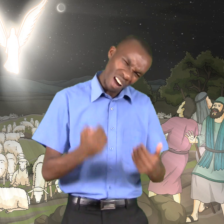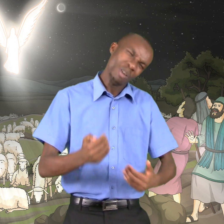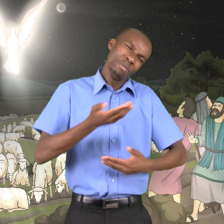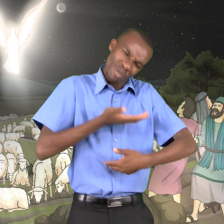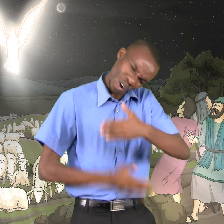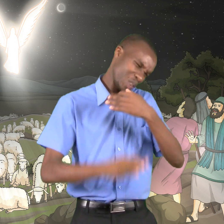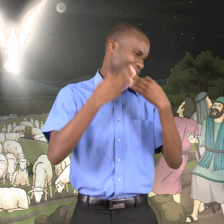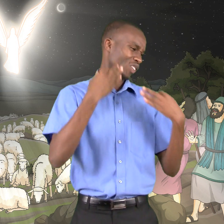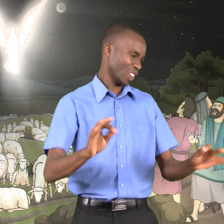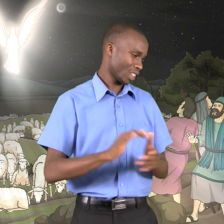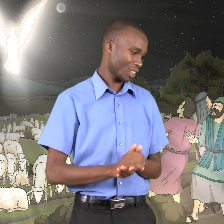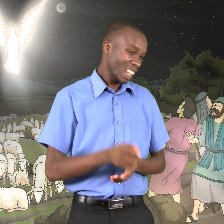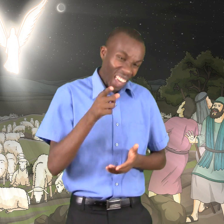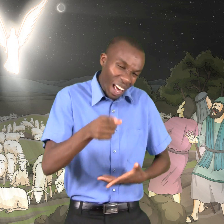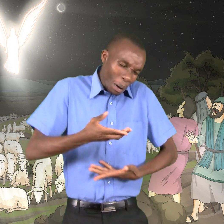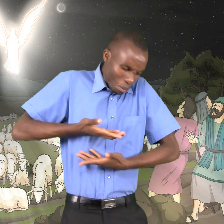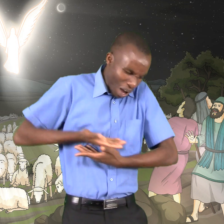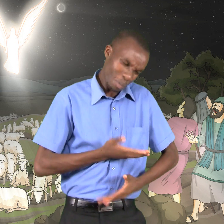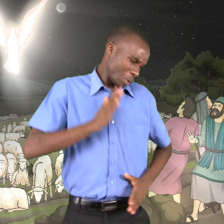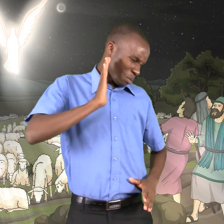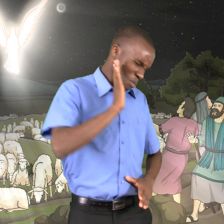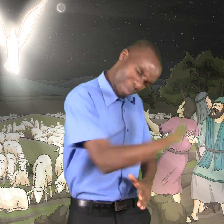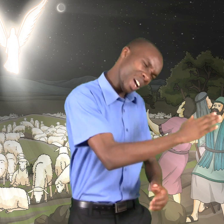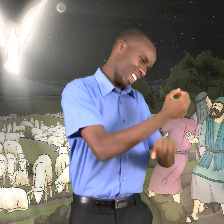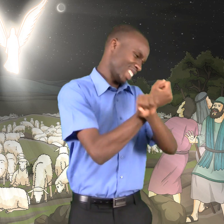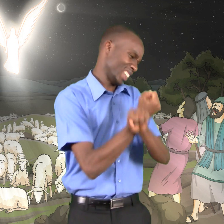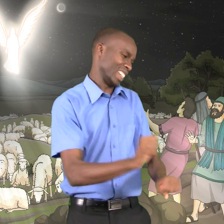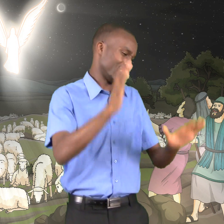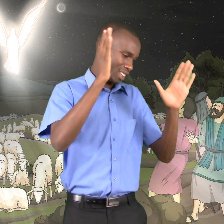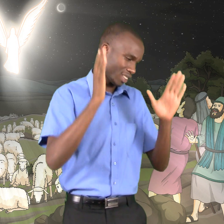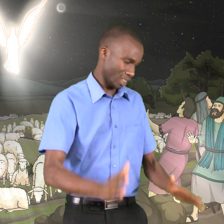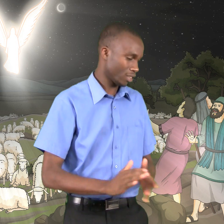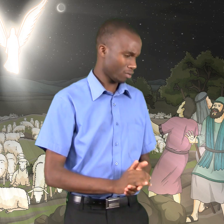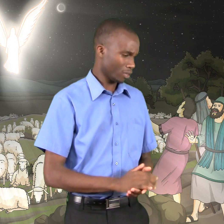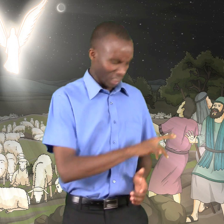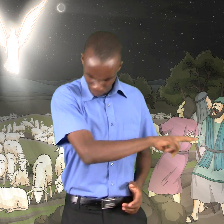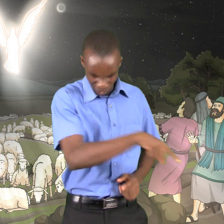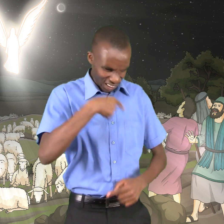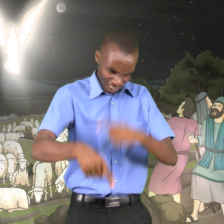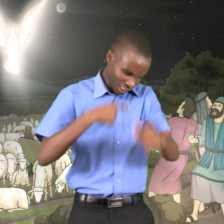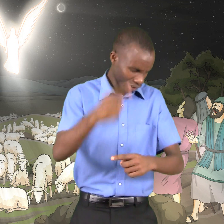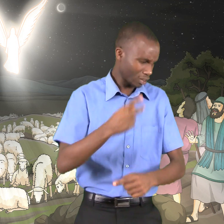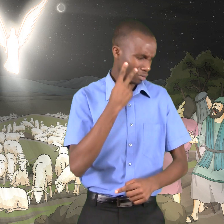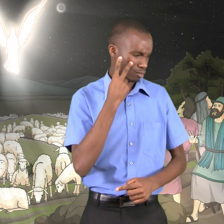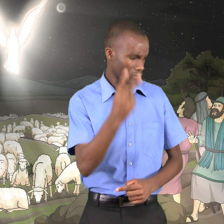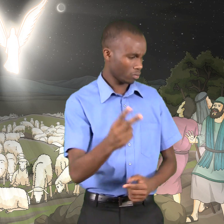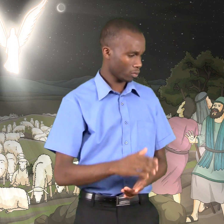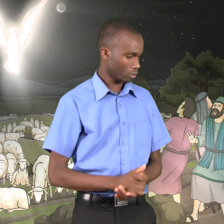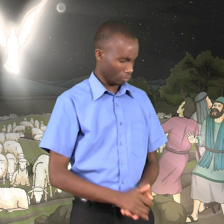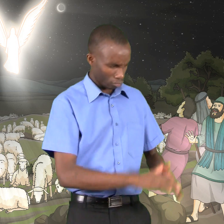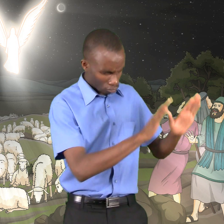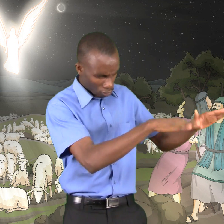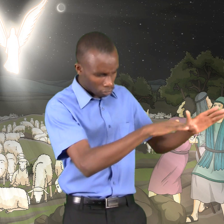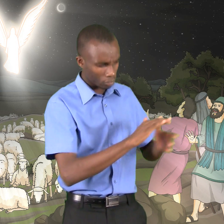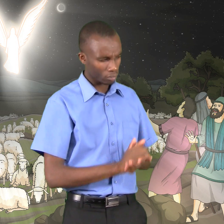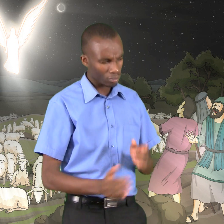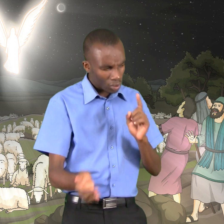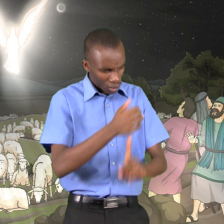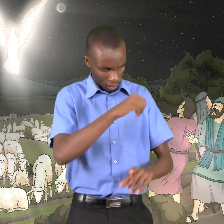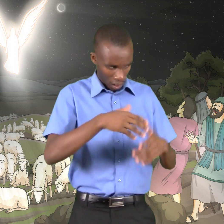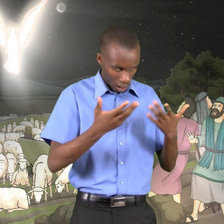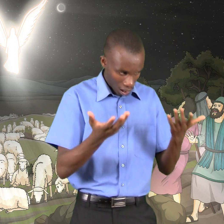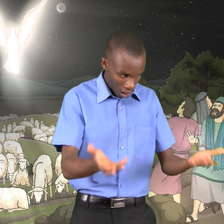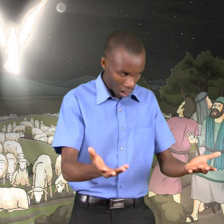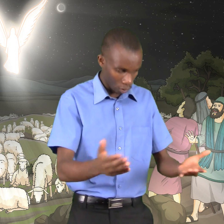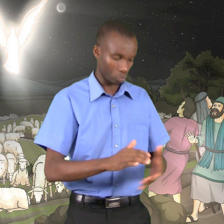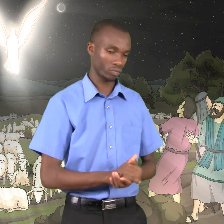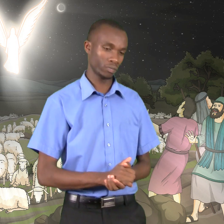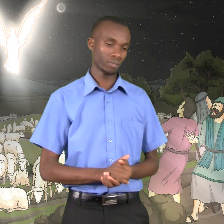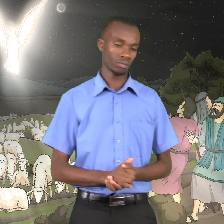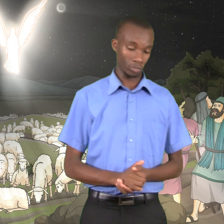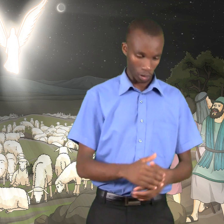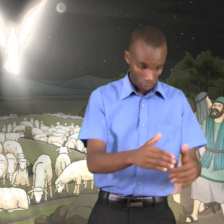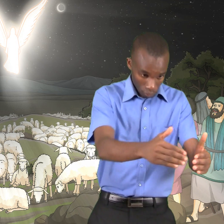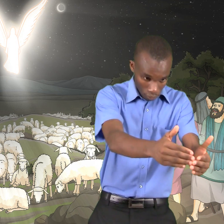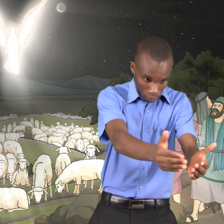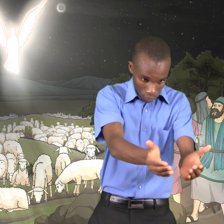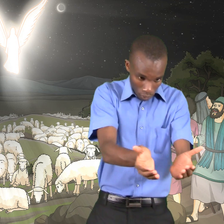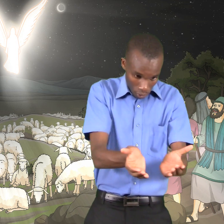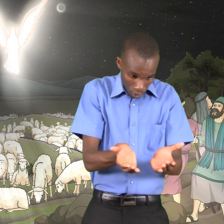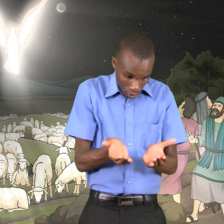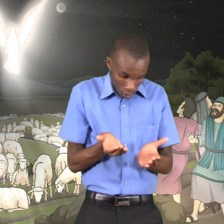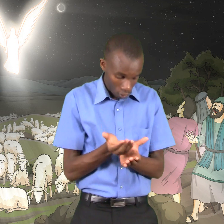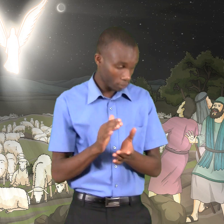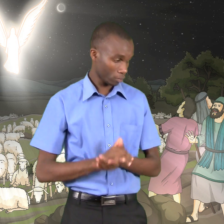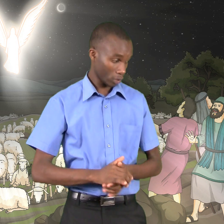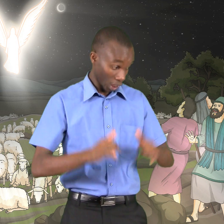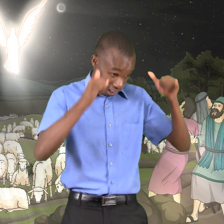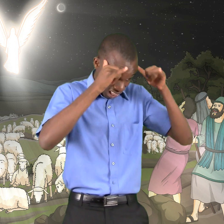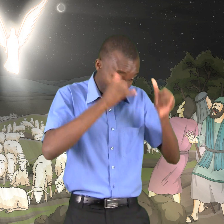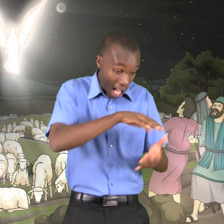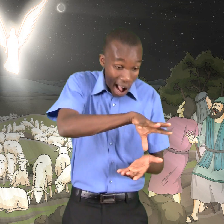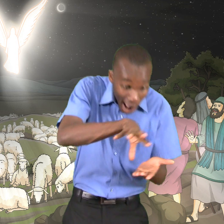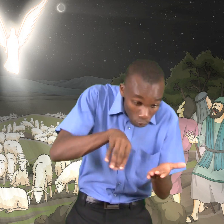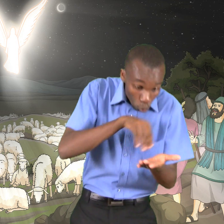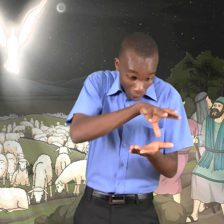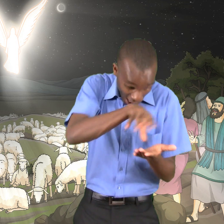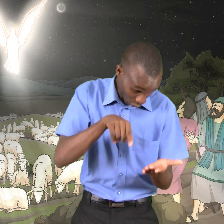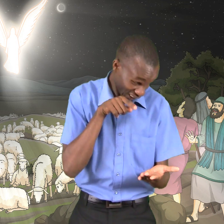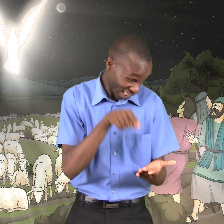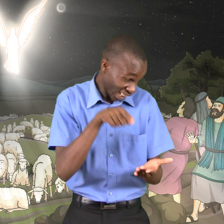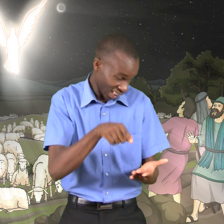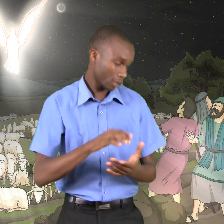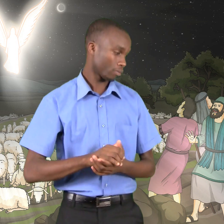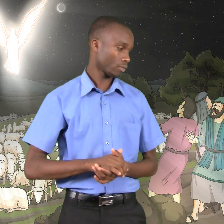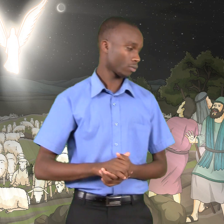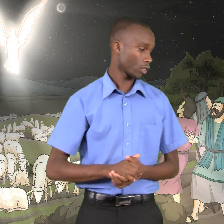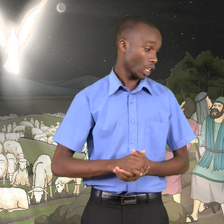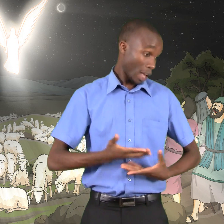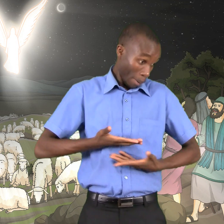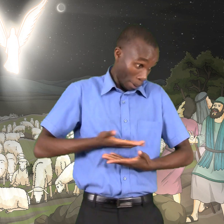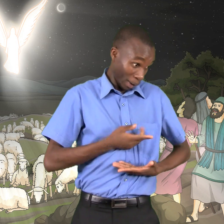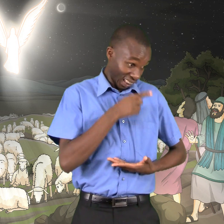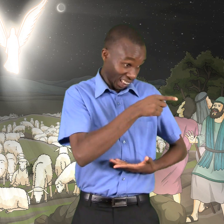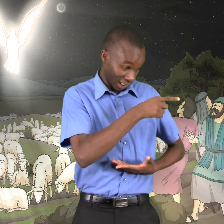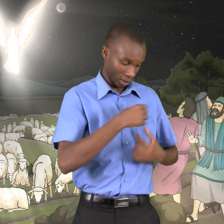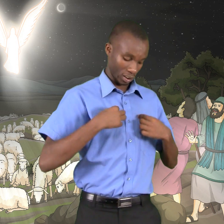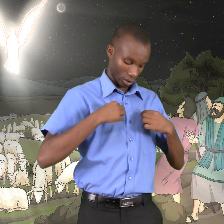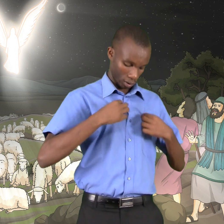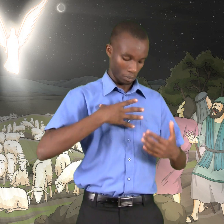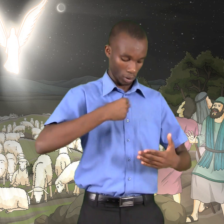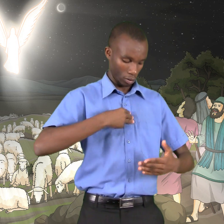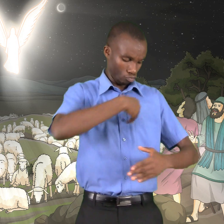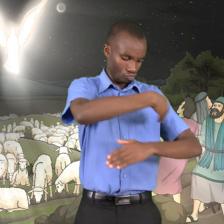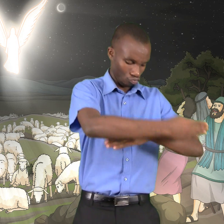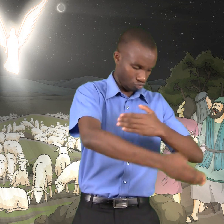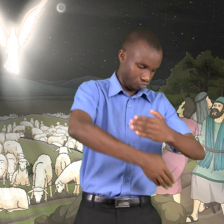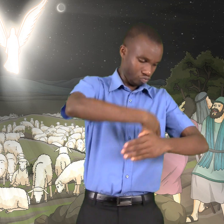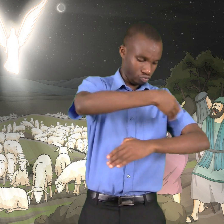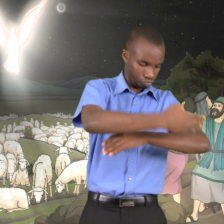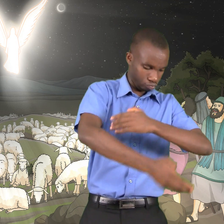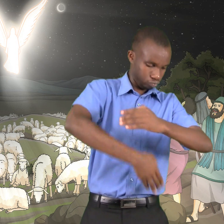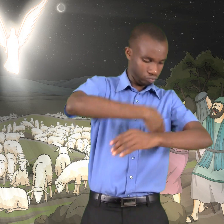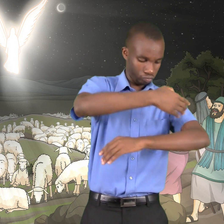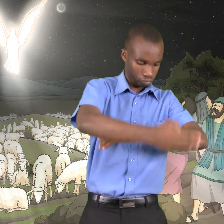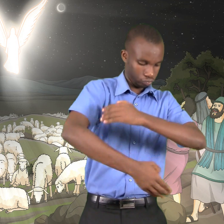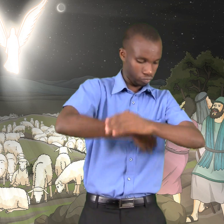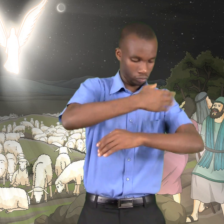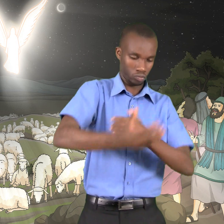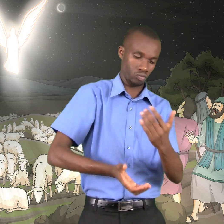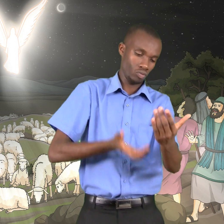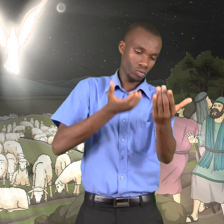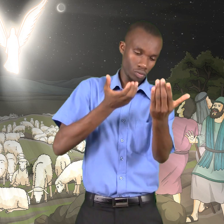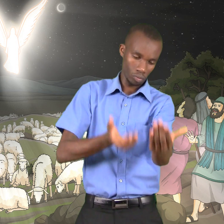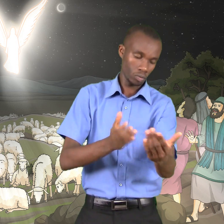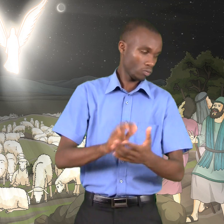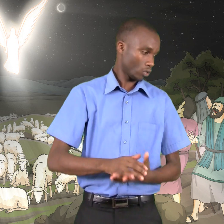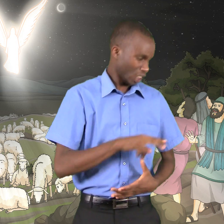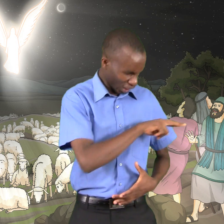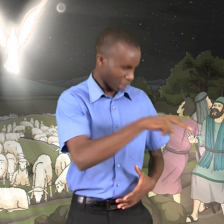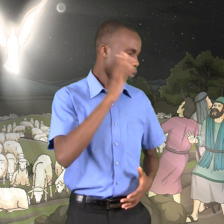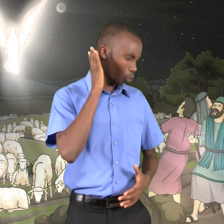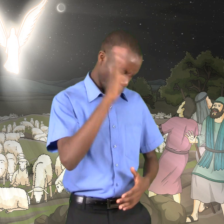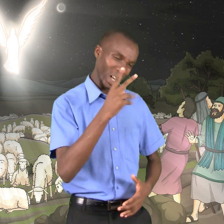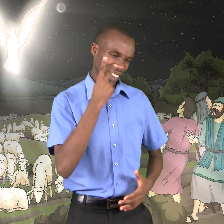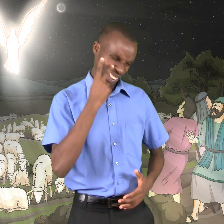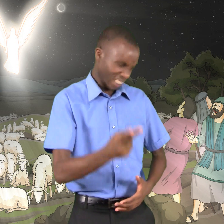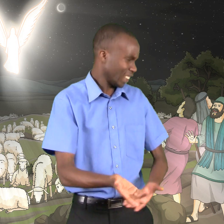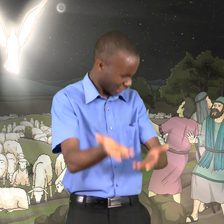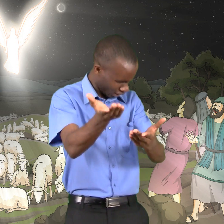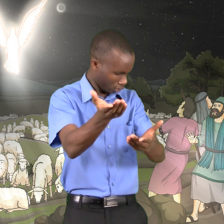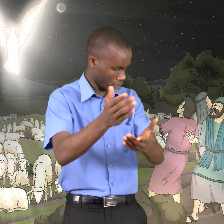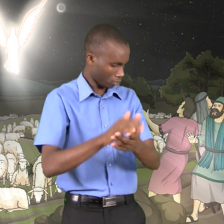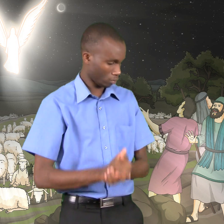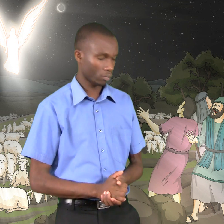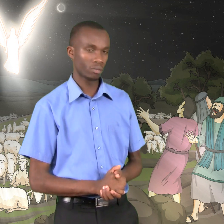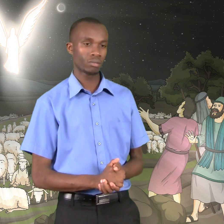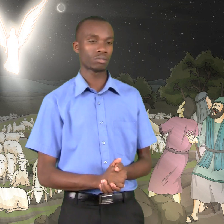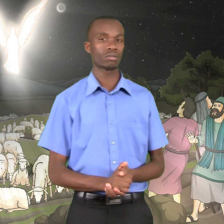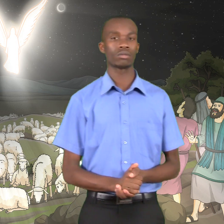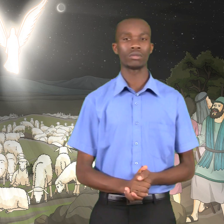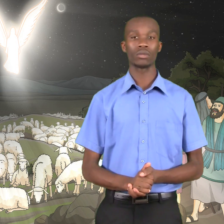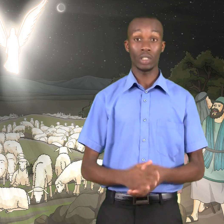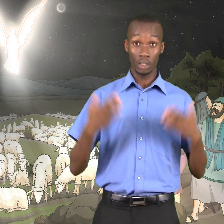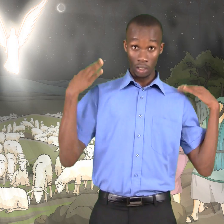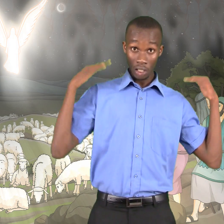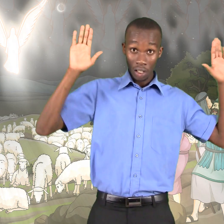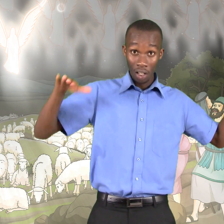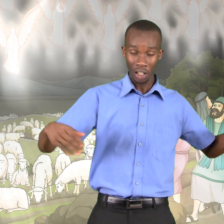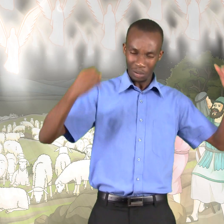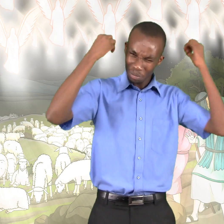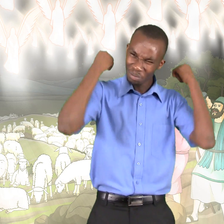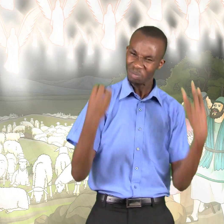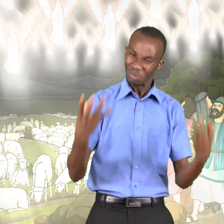He is Christ the Lord! And this will be a sign to you: You will find a baby wrapped in swaddling cloths and lying in a manger.”